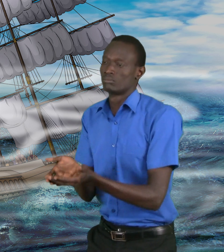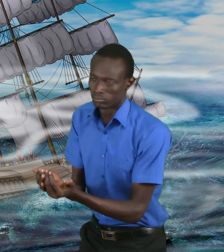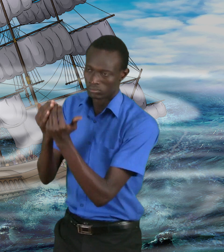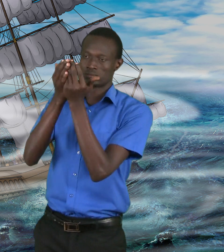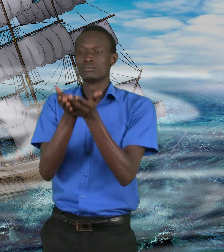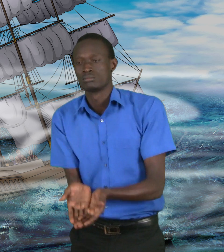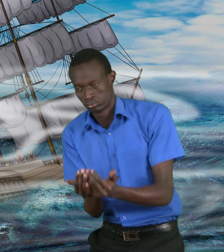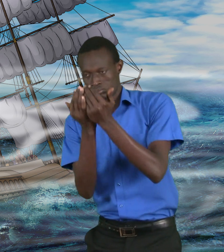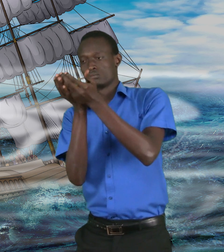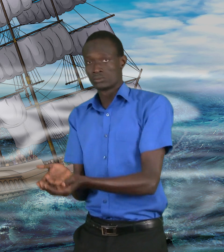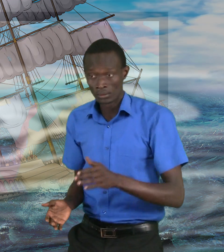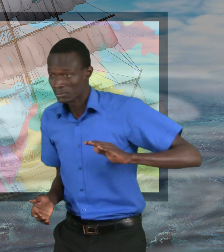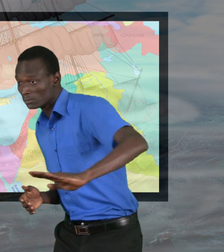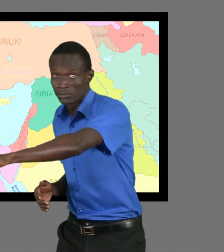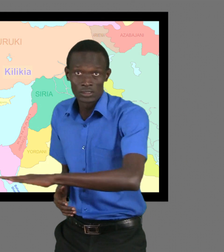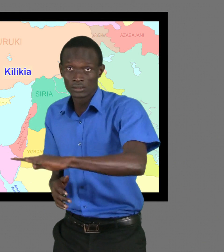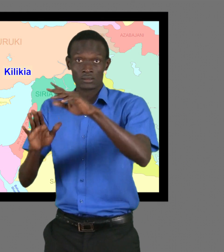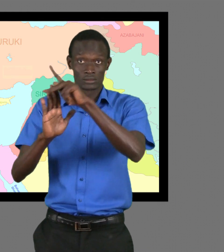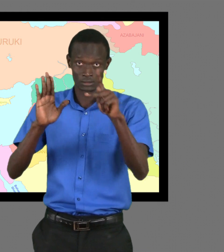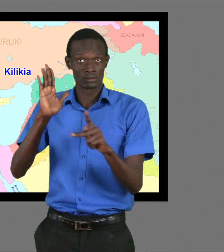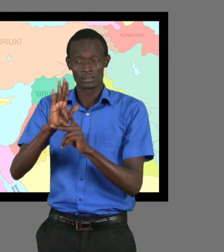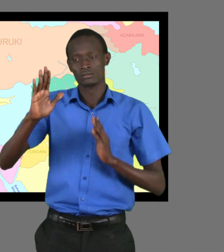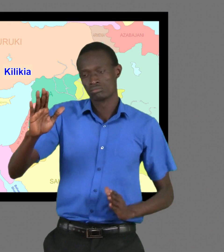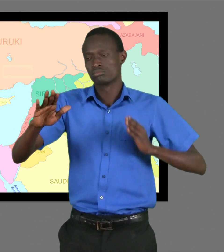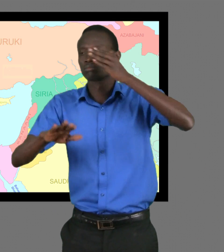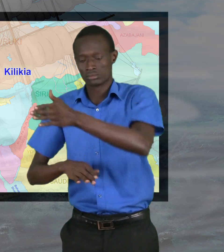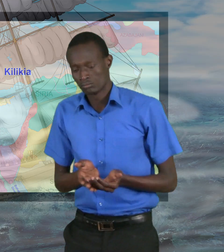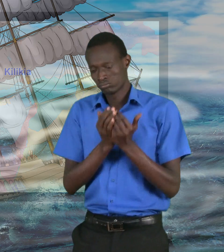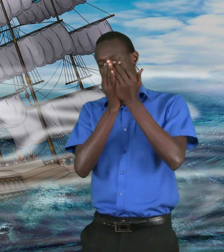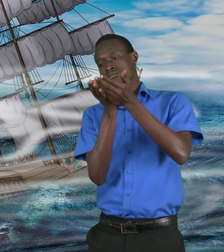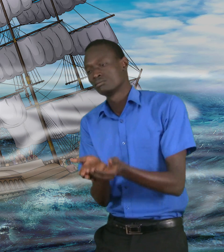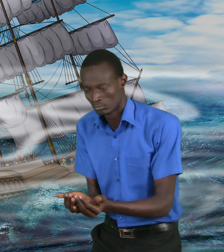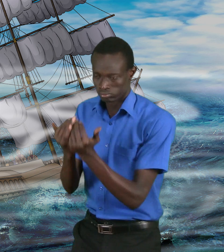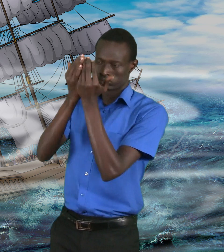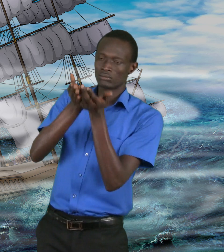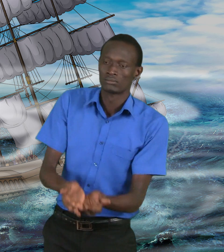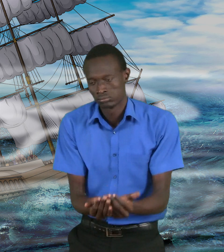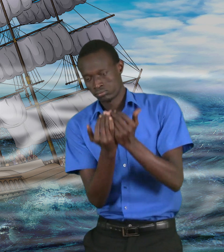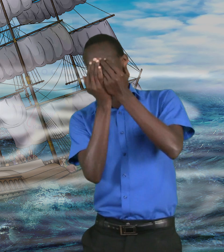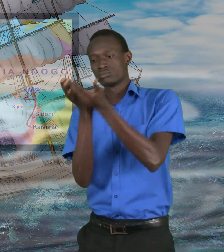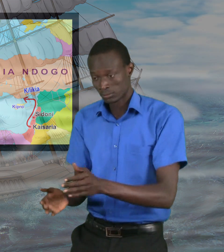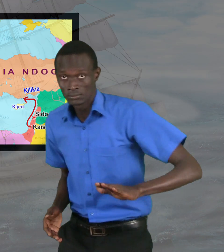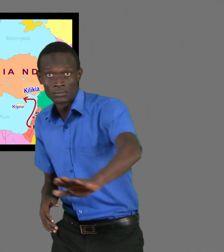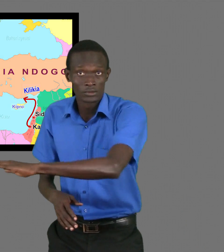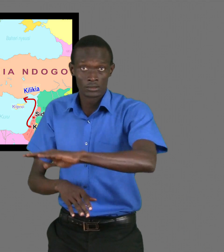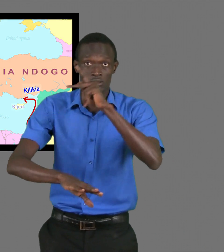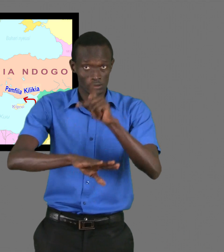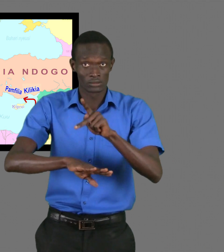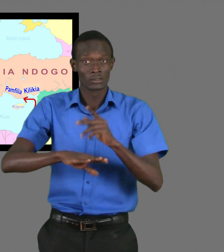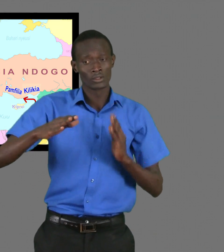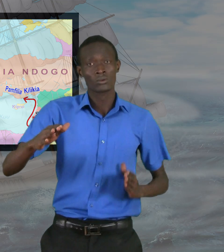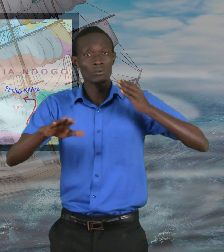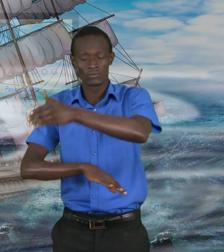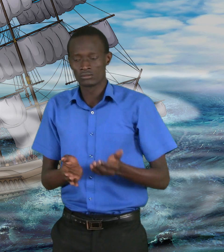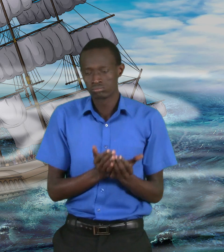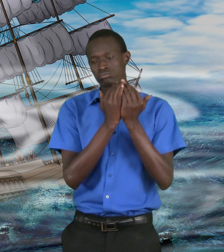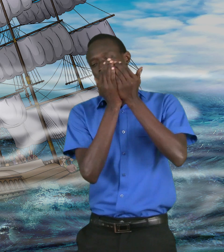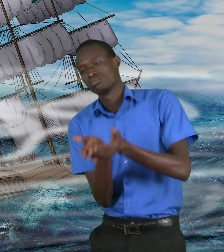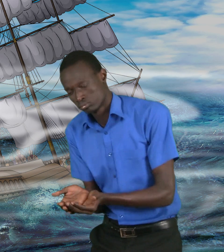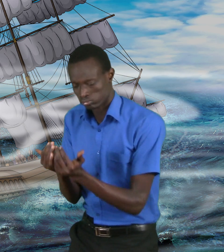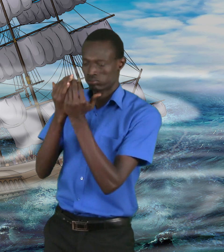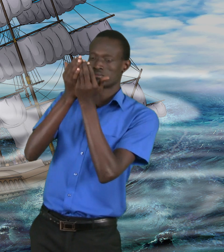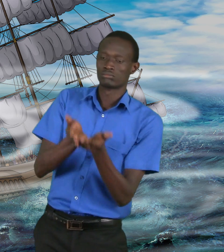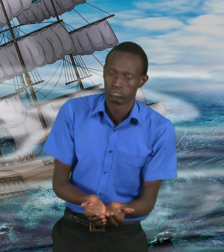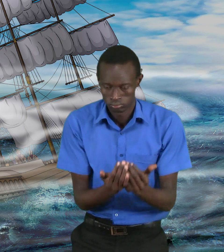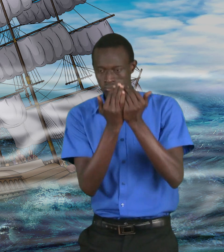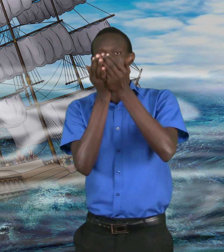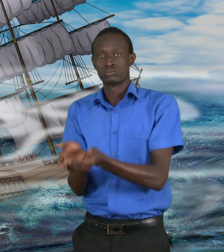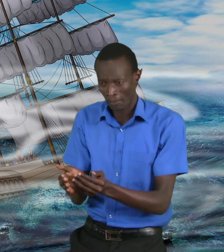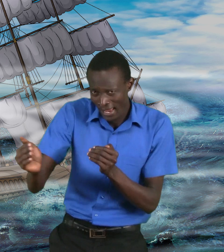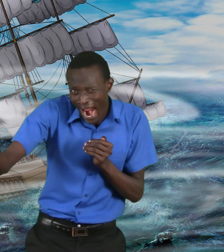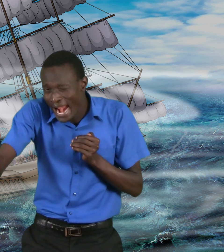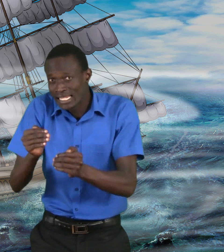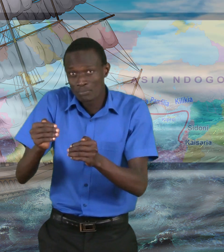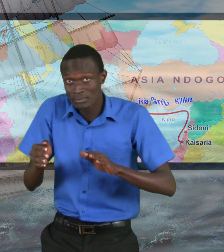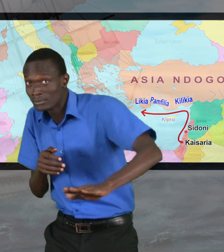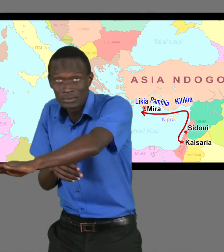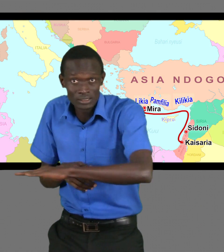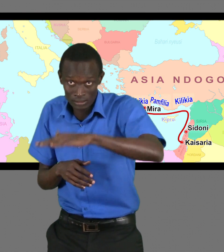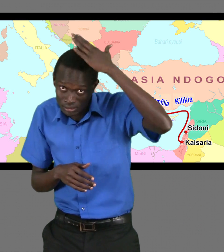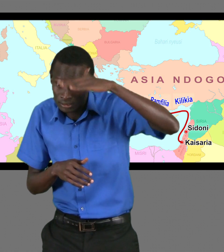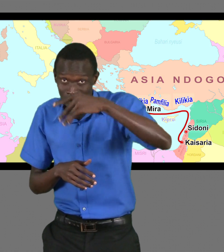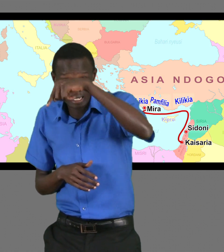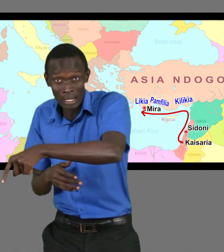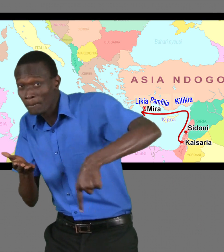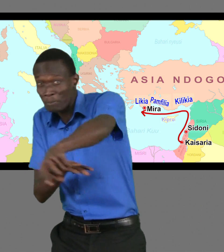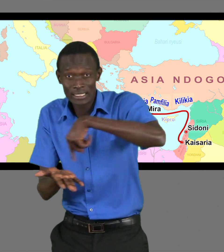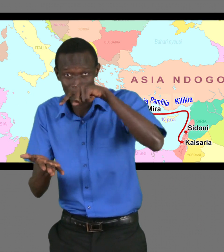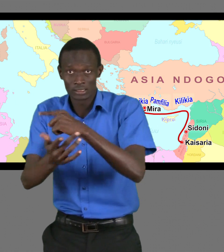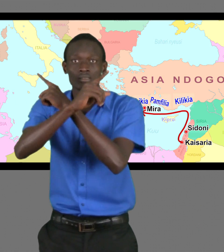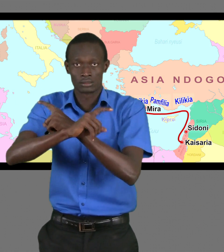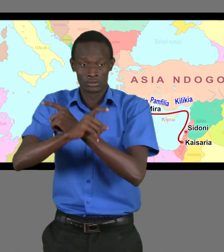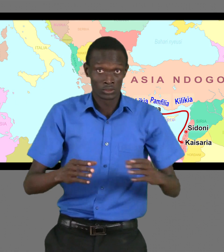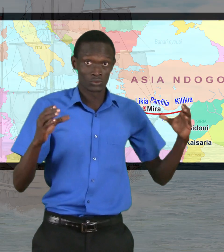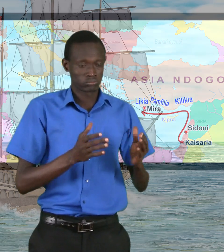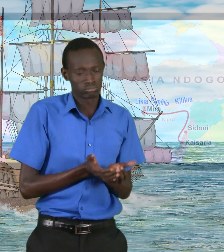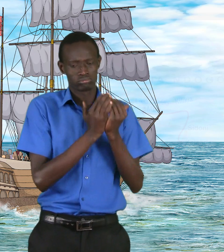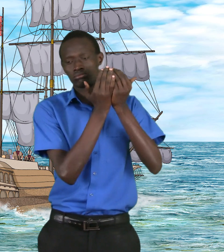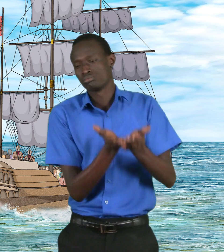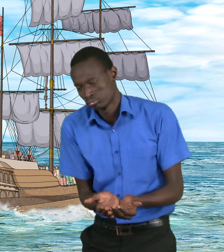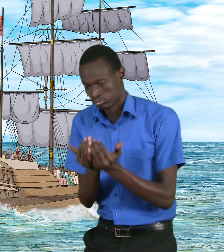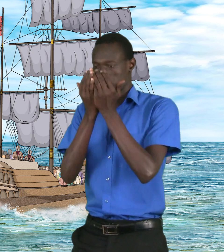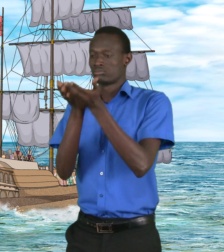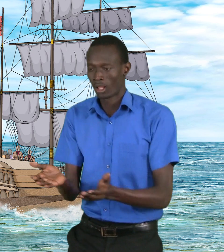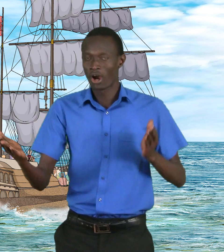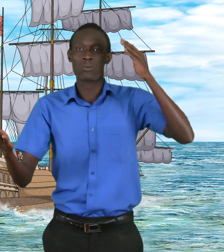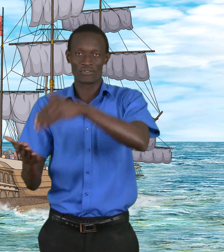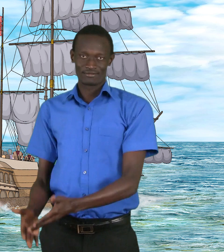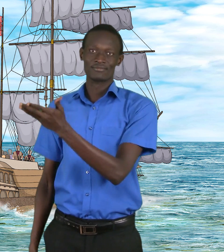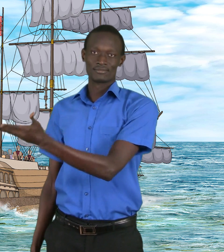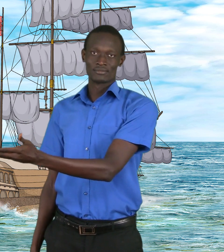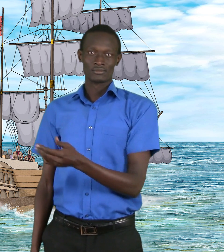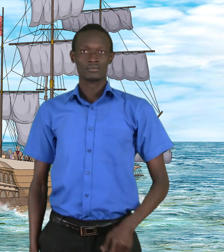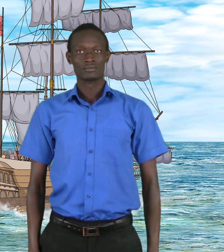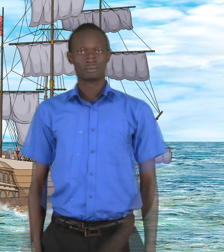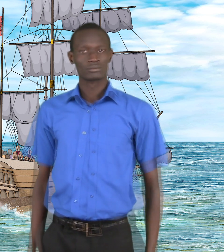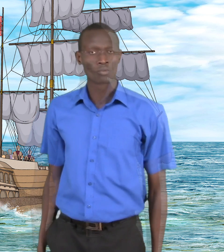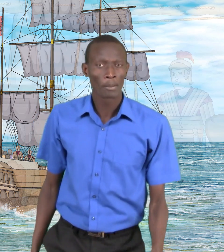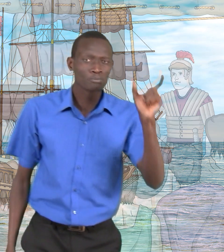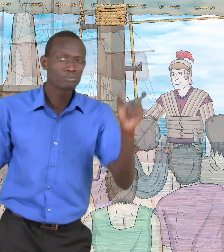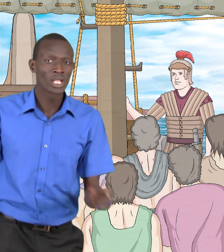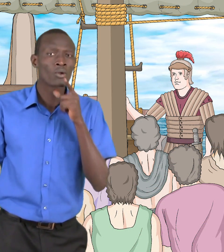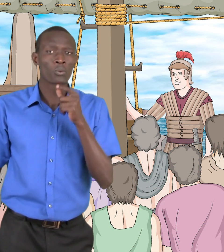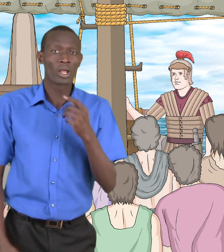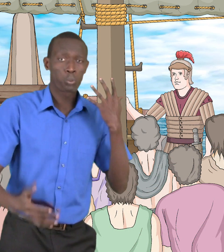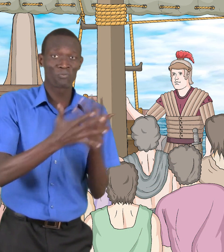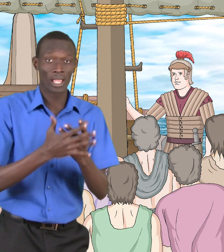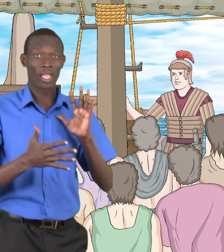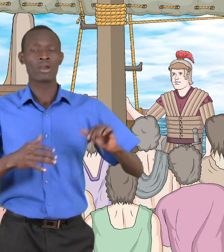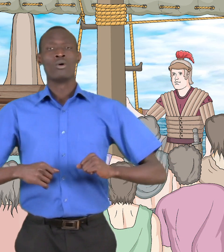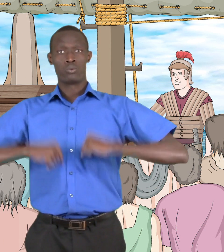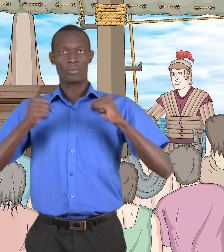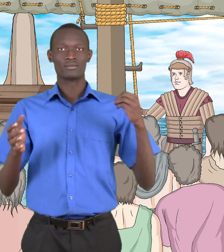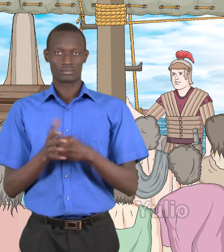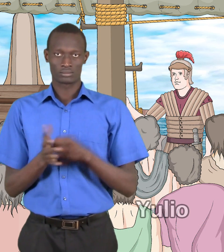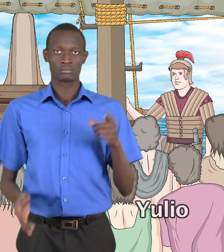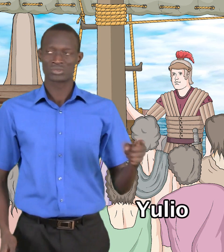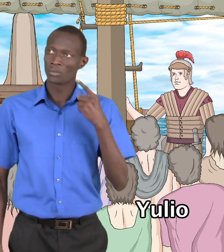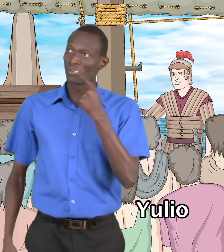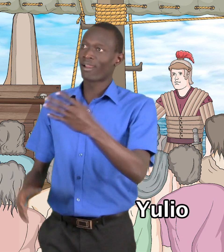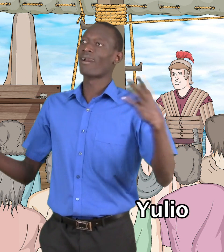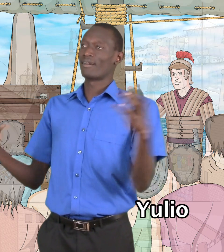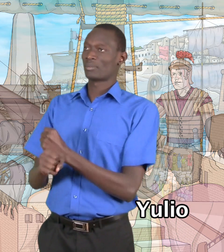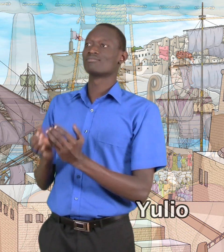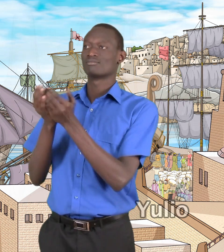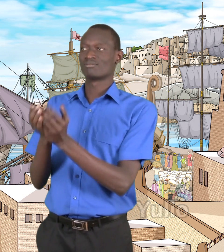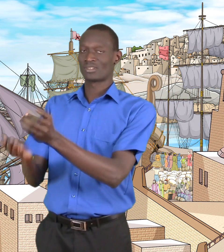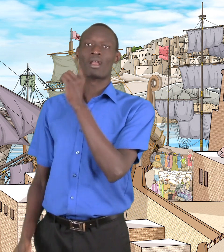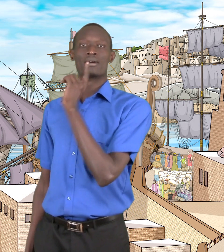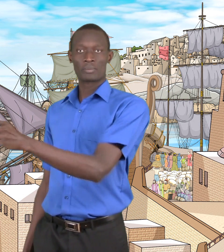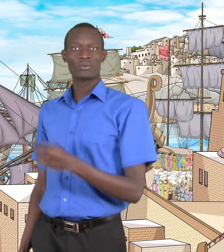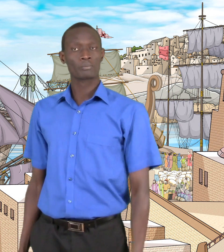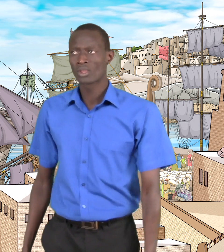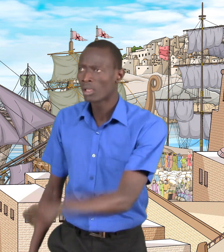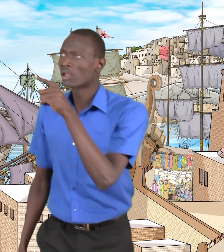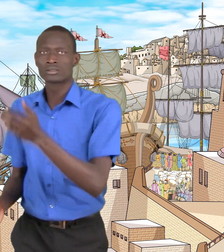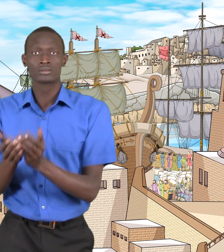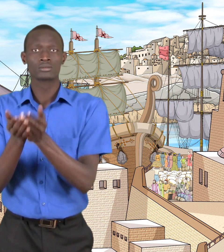And when we had sailed across the open sea off the coast of Cilicia and Pamphylia, we came to Myra in Lycia.